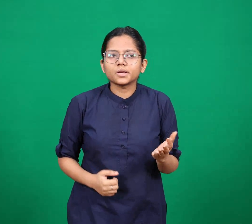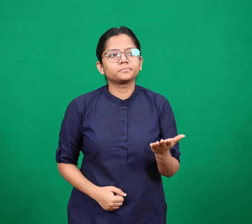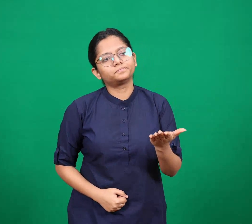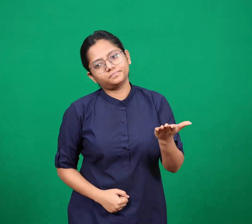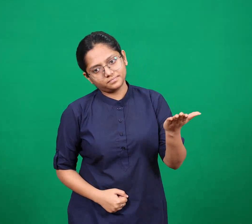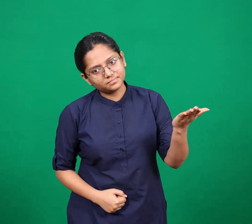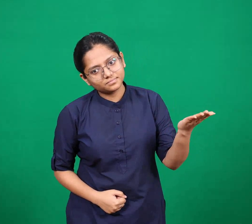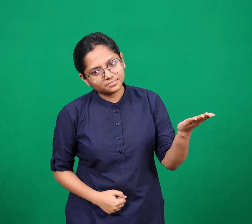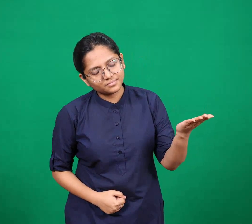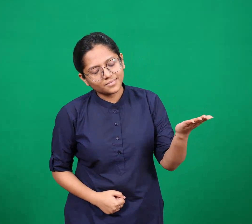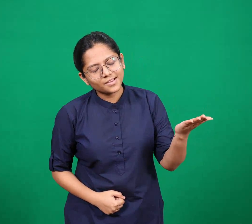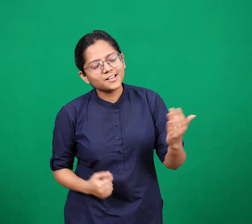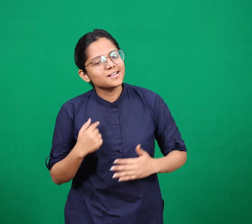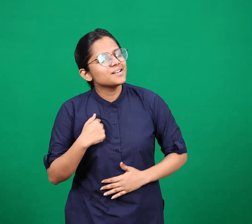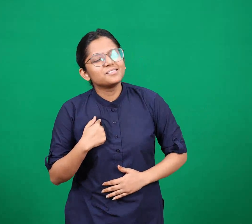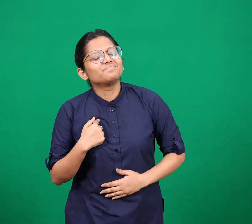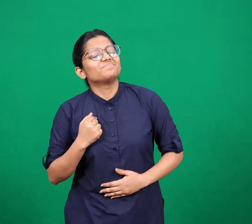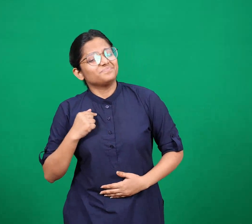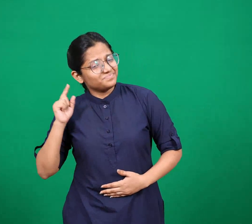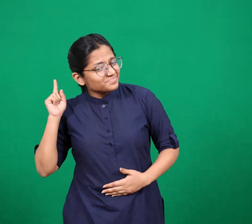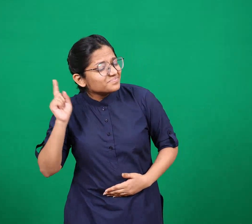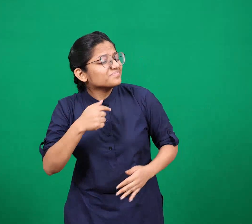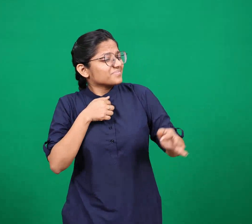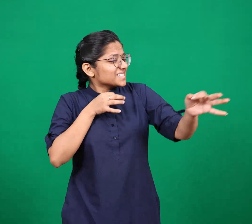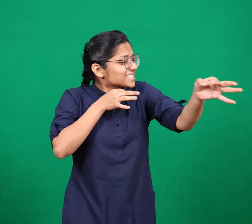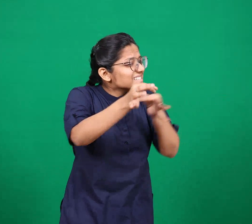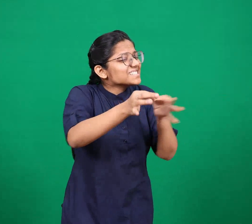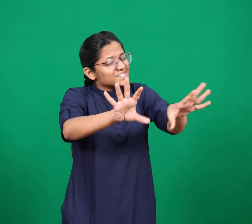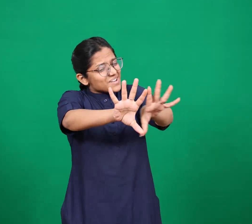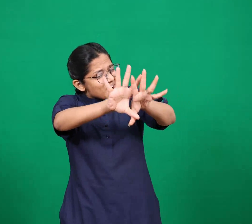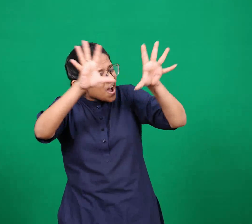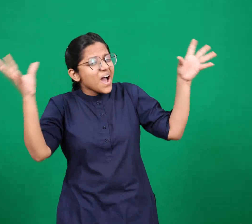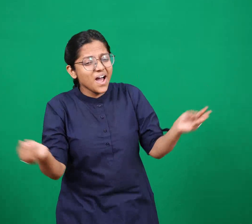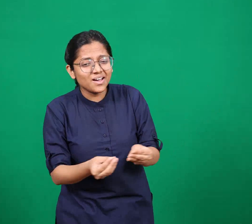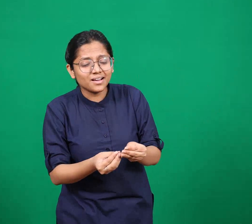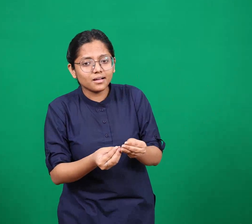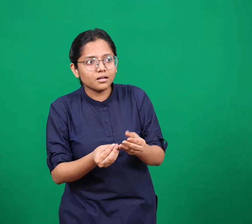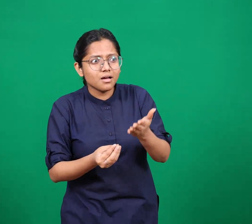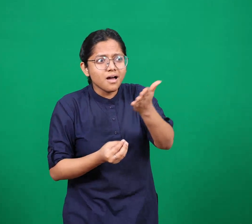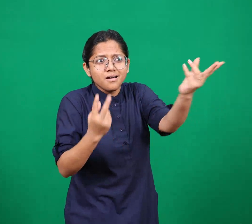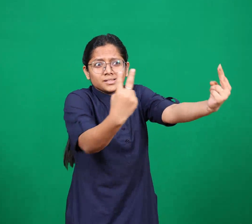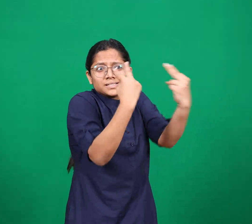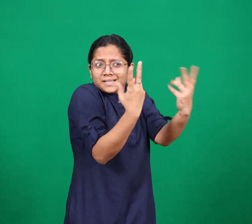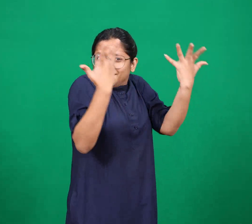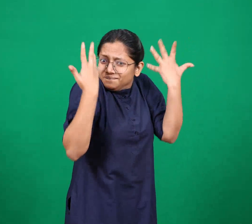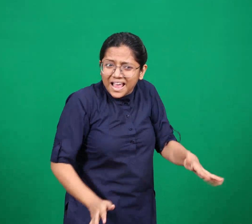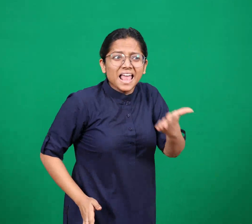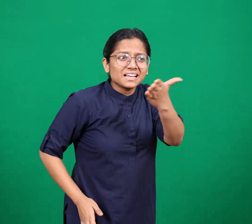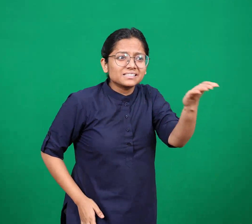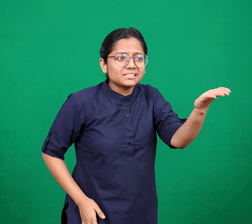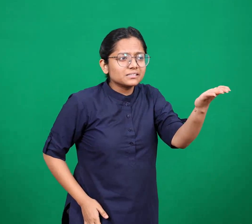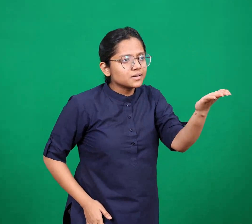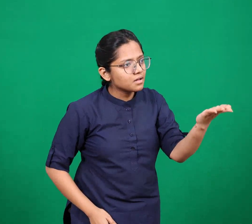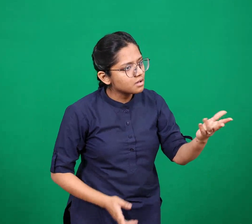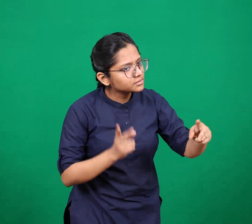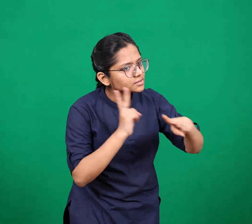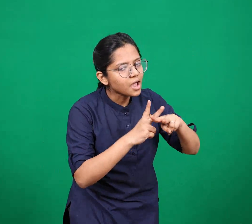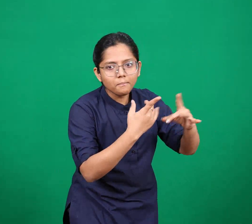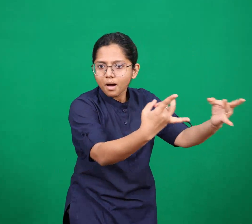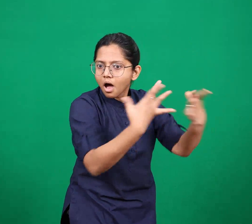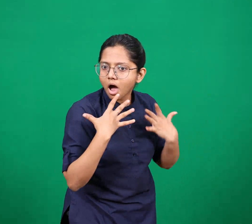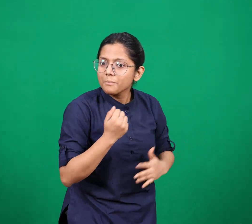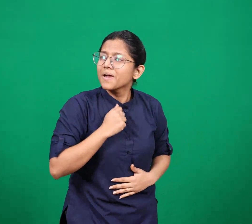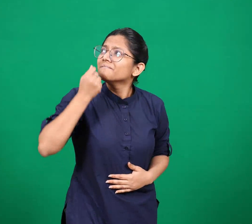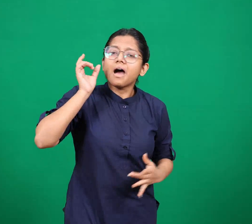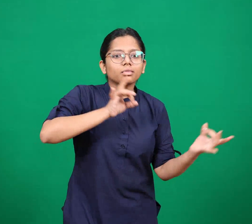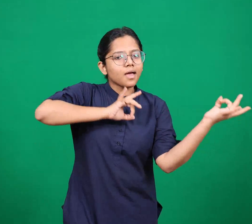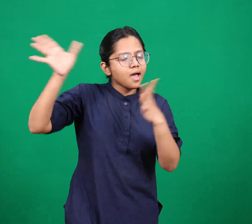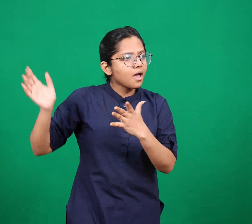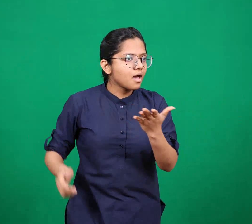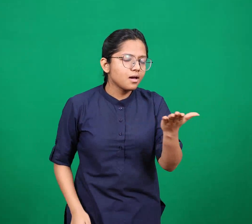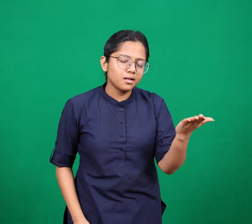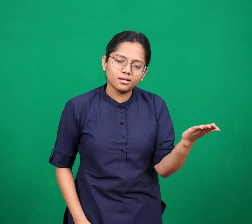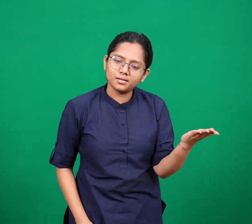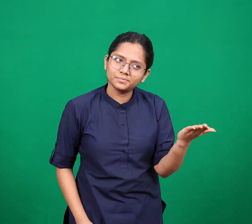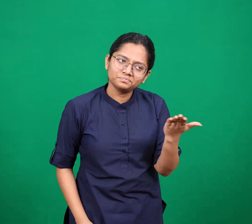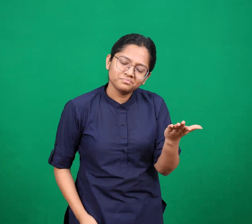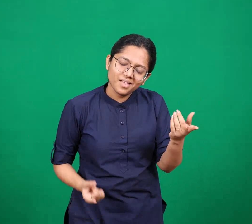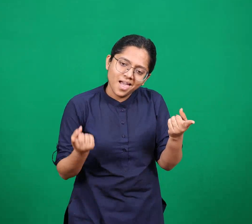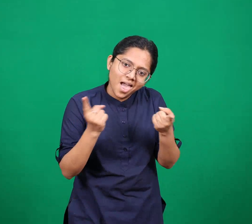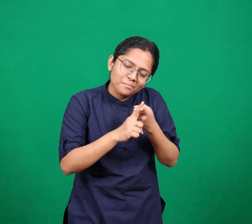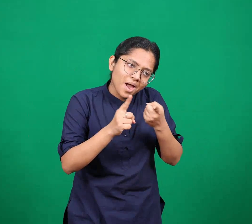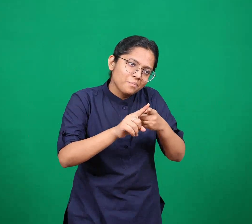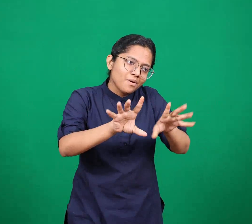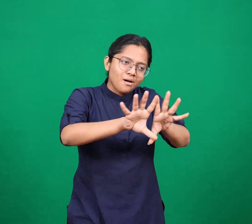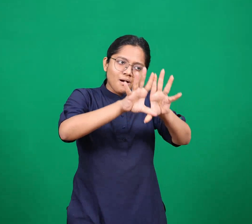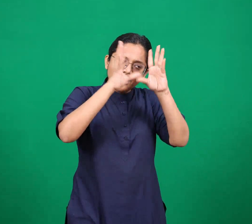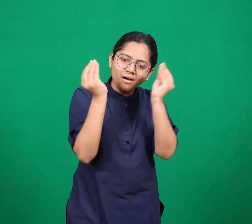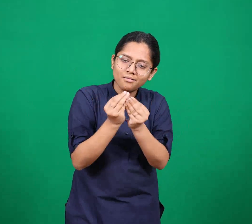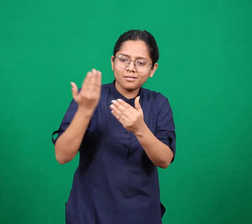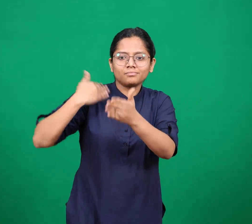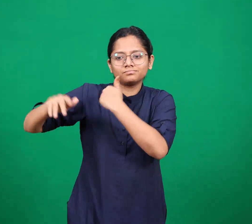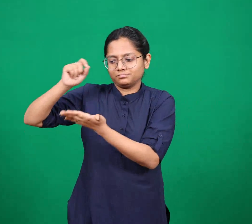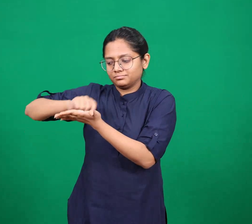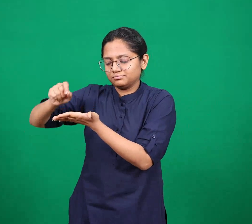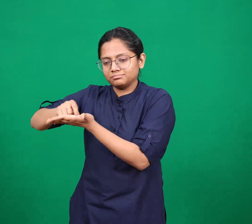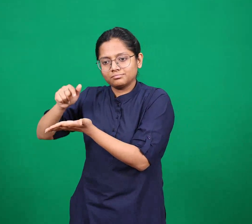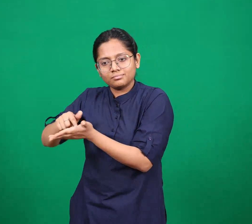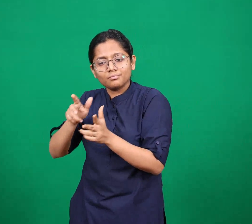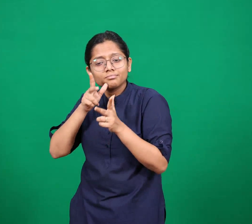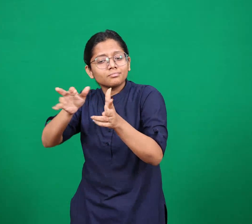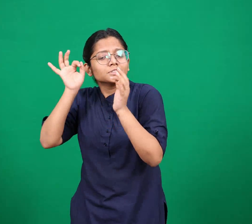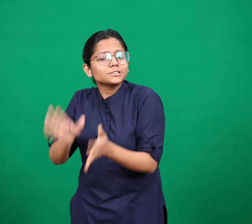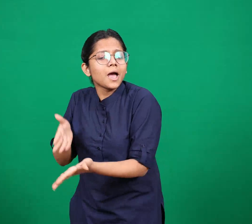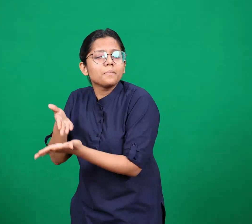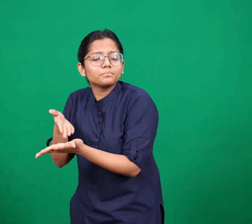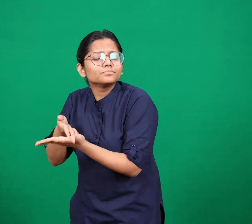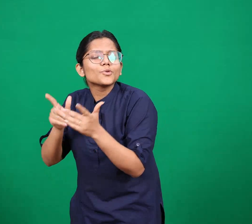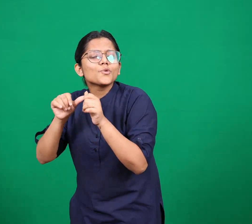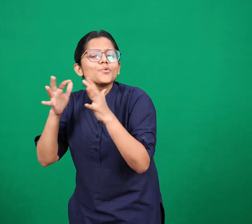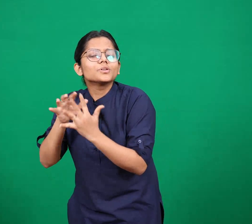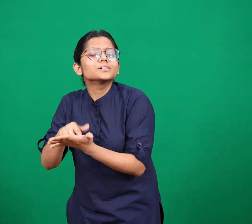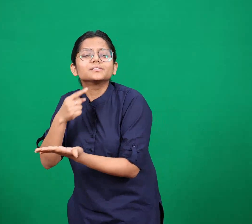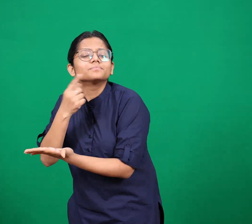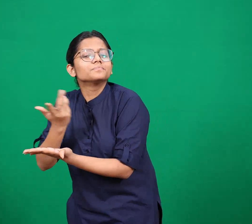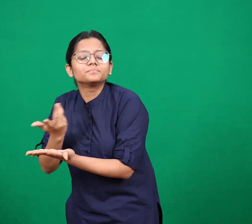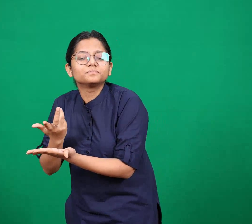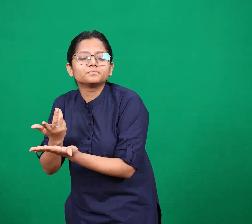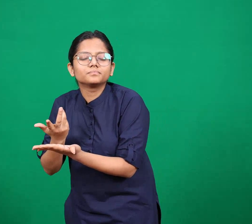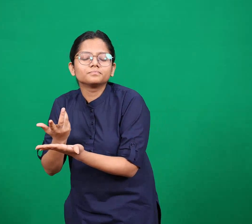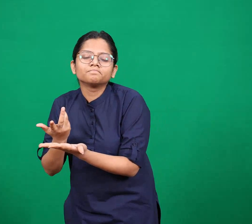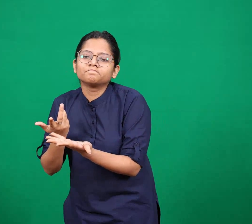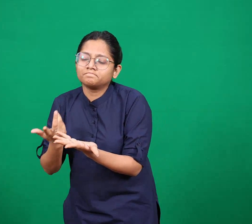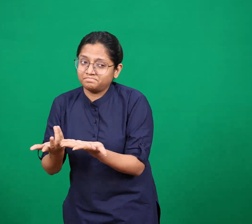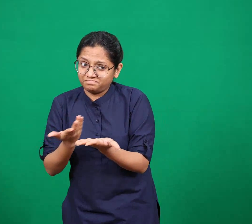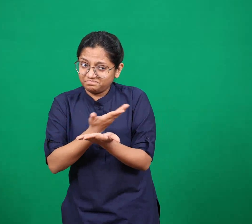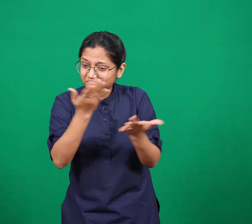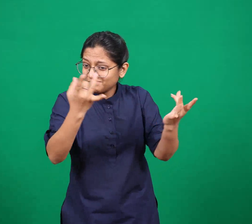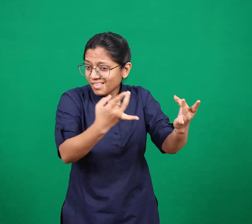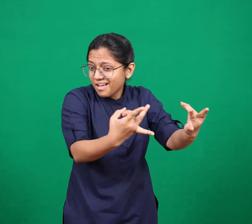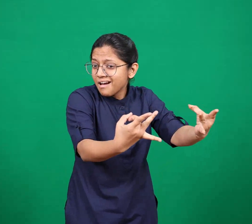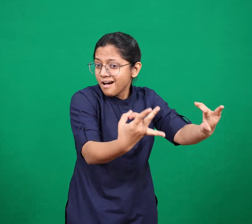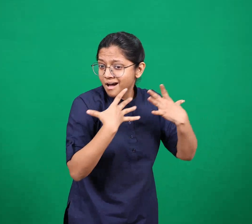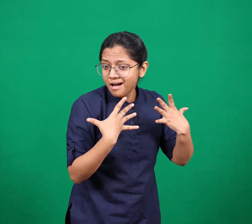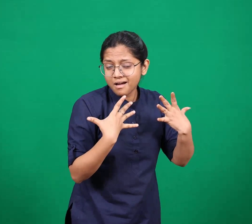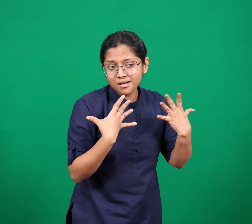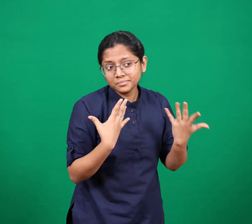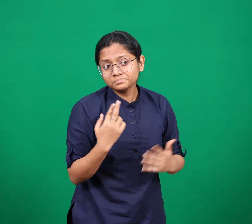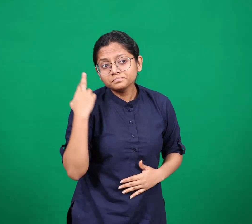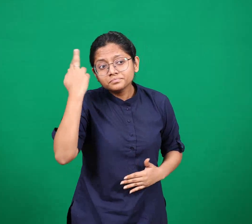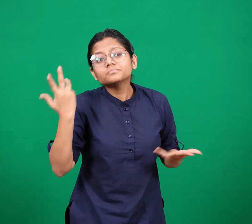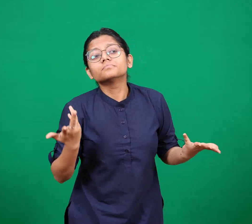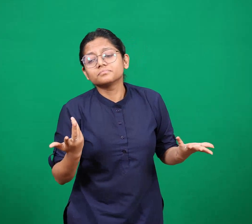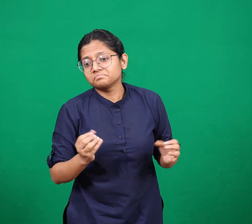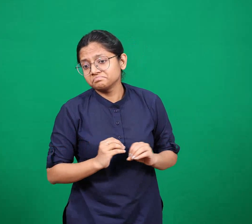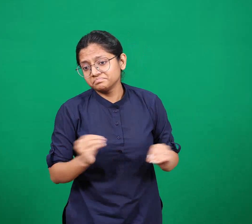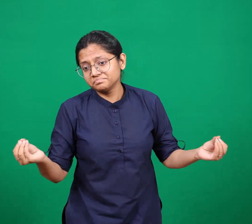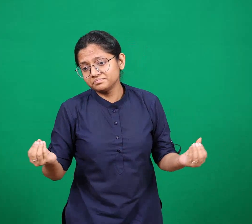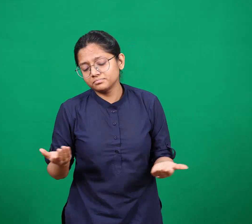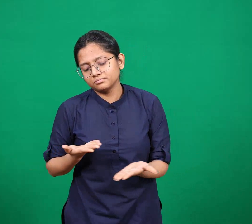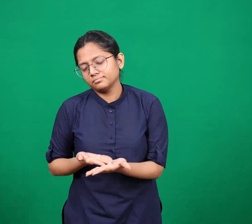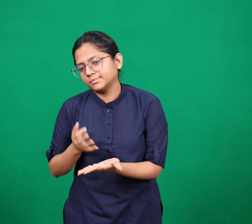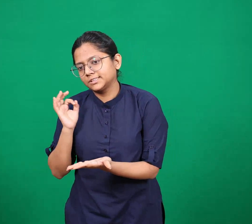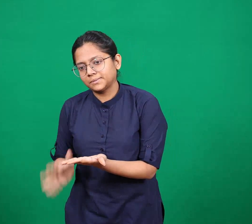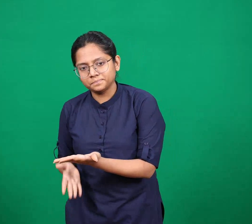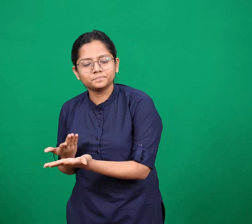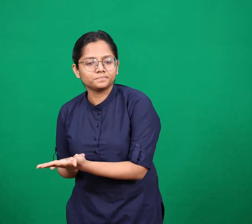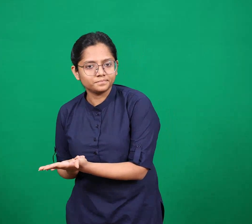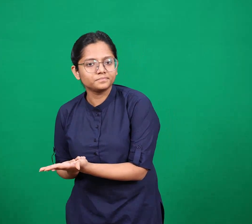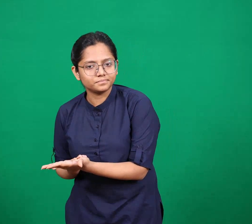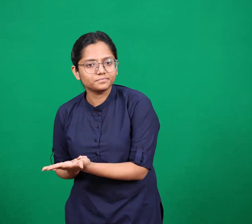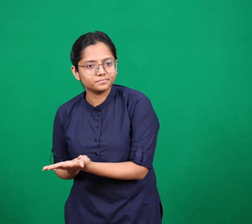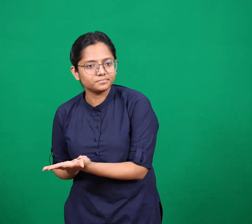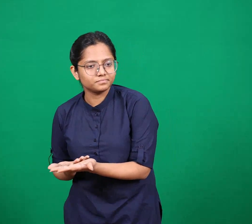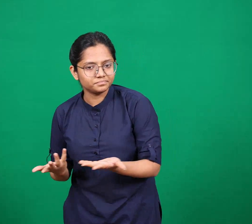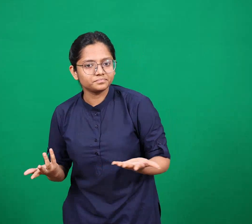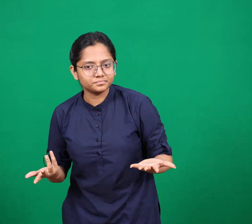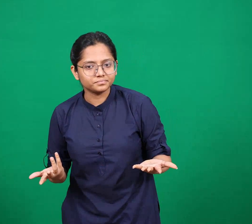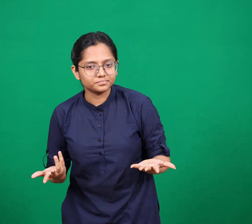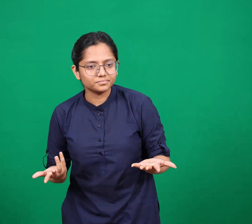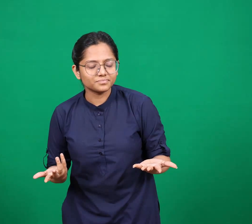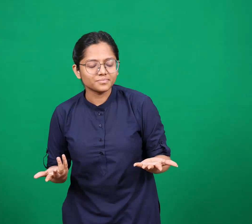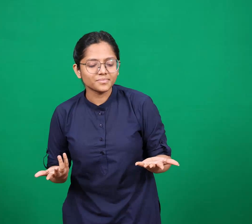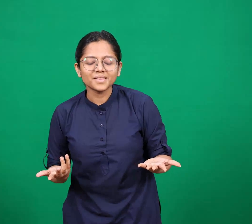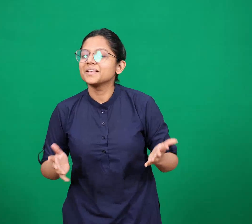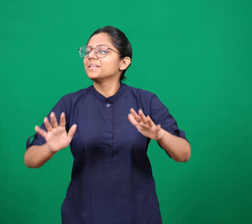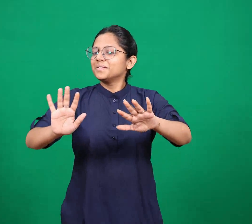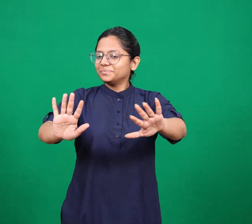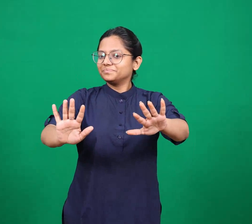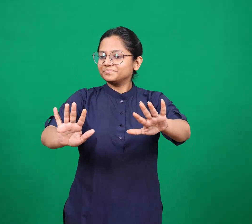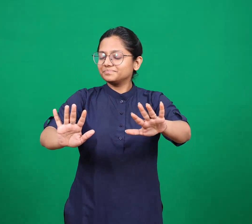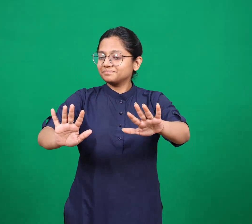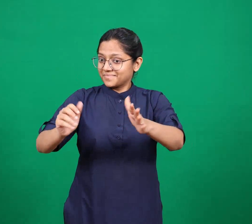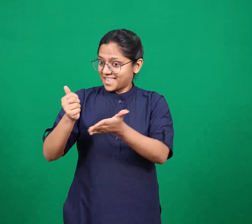But this is to fulfill what is written in their Law: ' They hated Me without reason.'